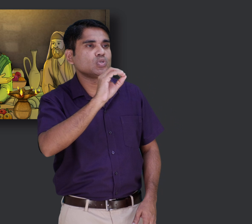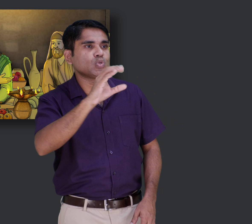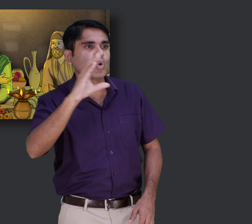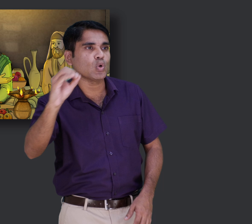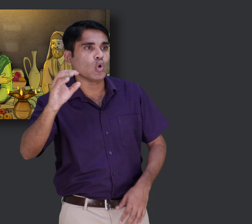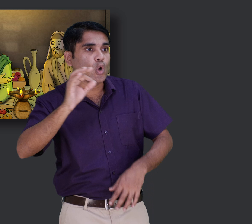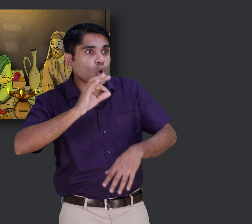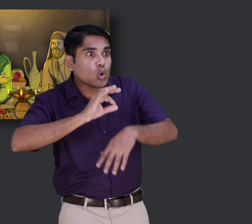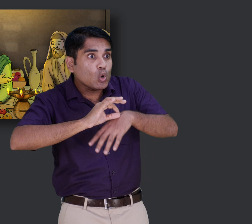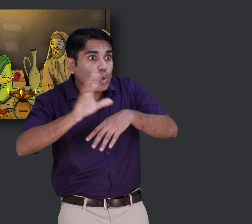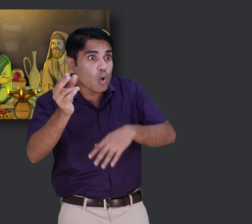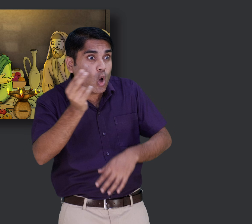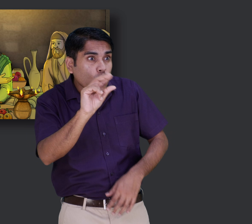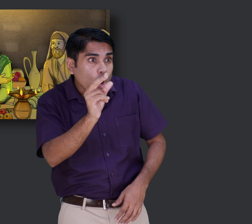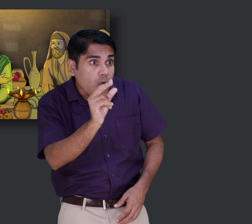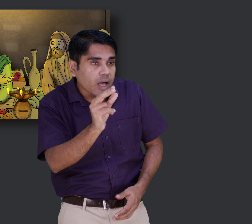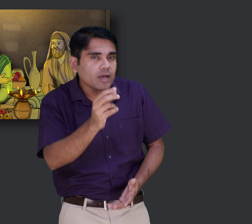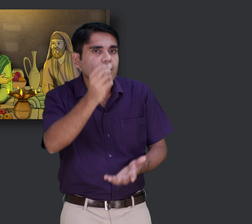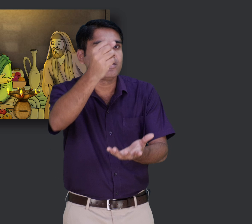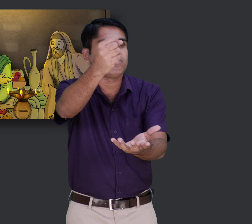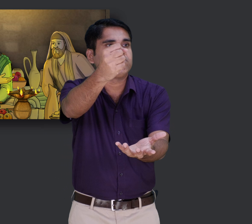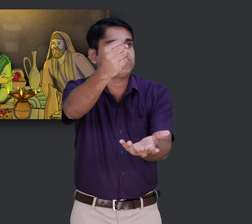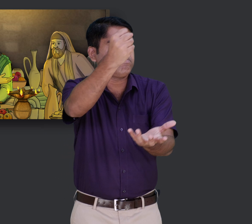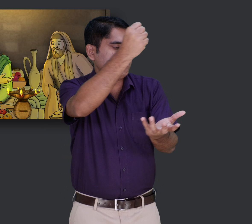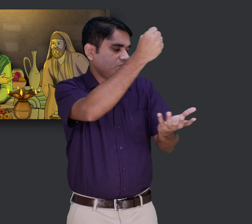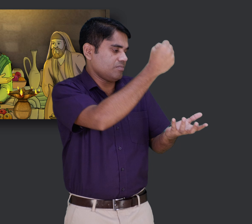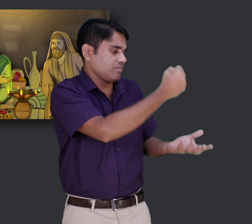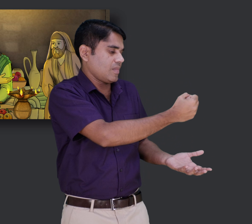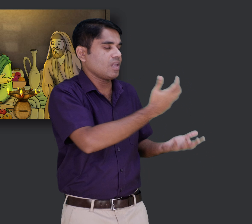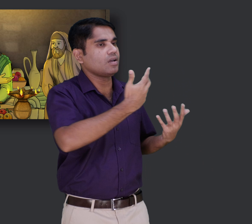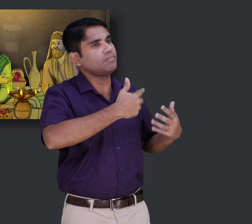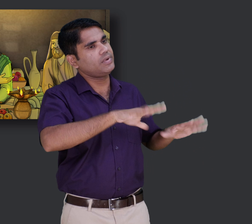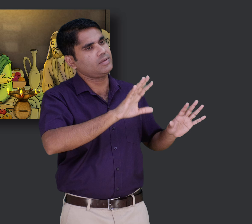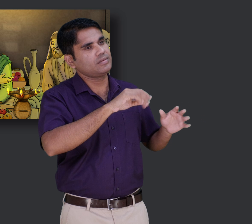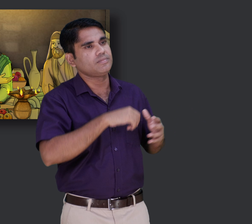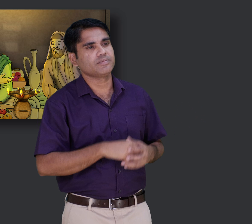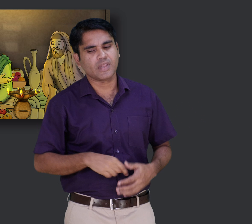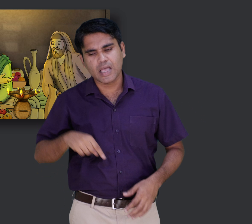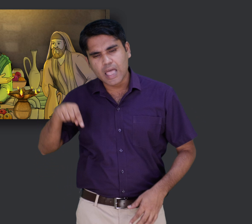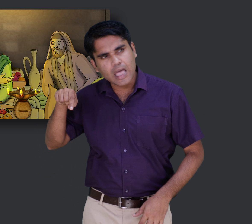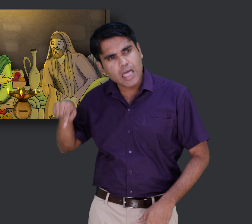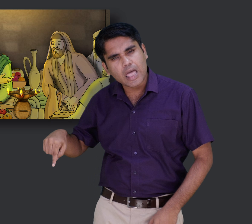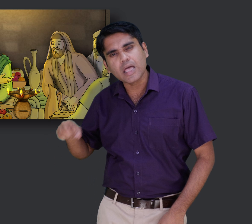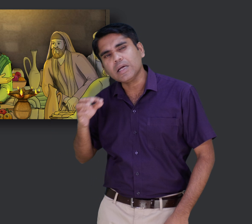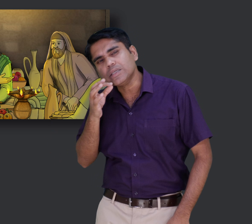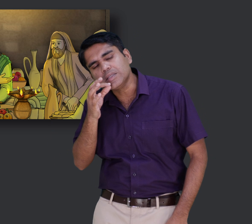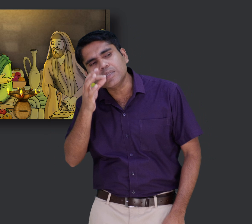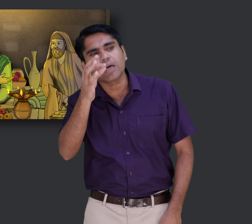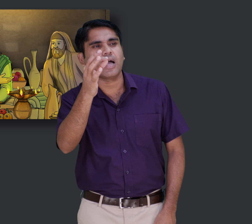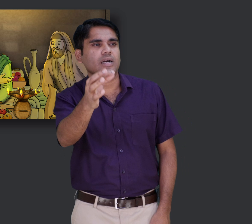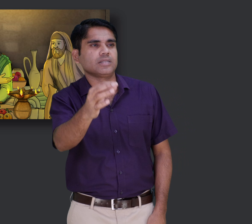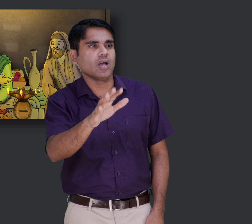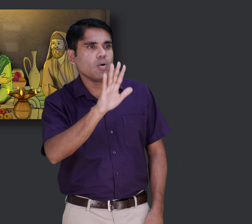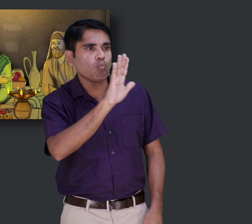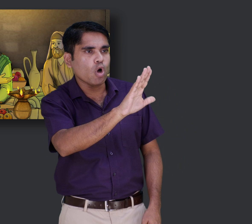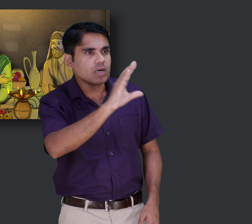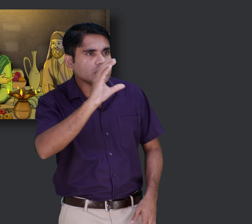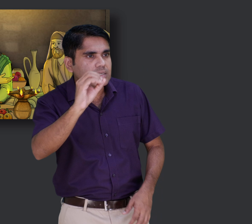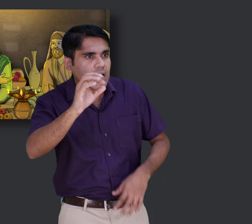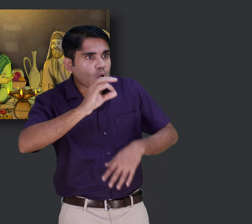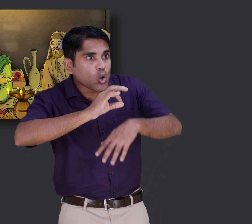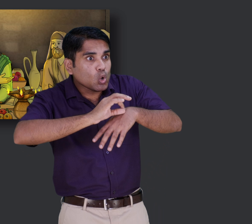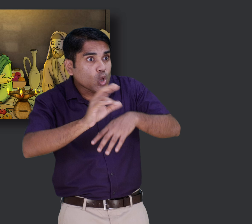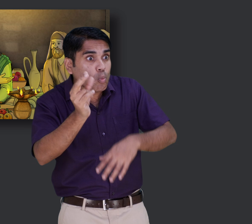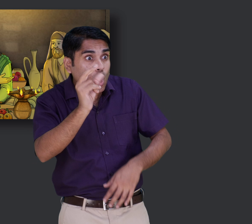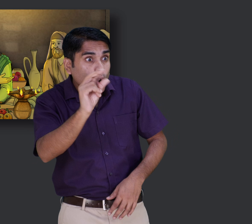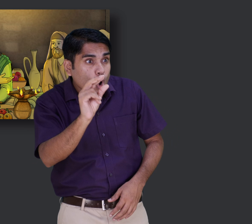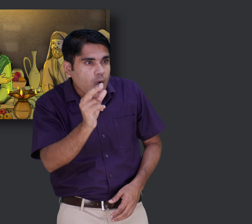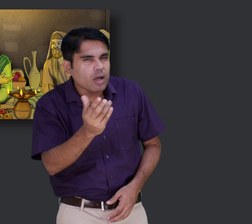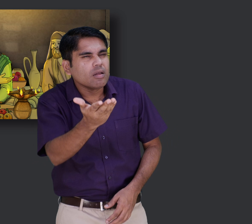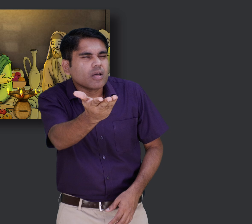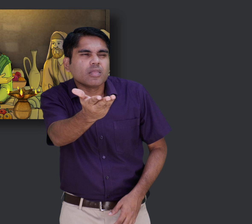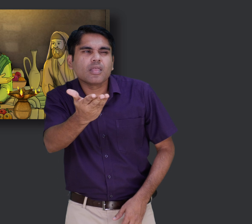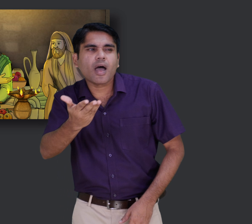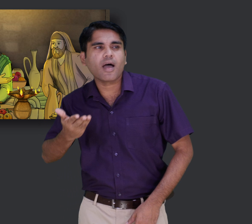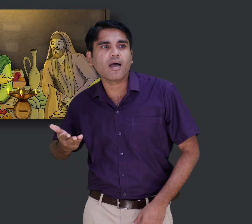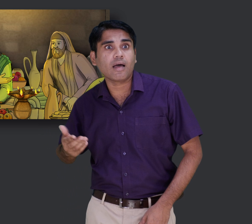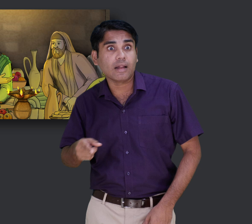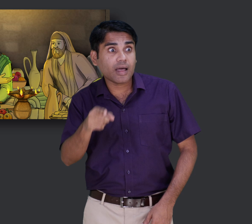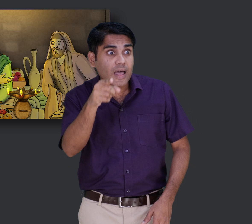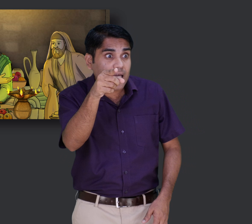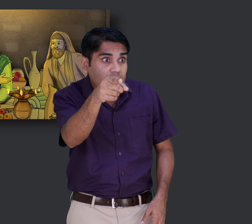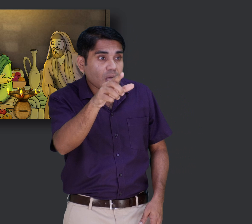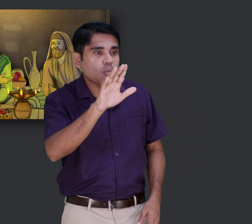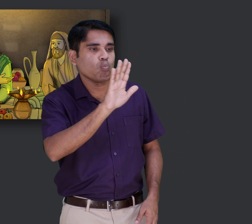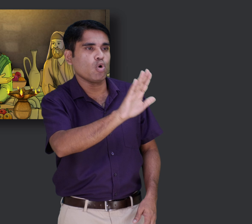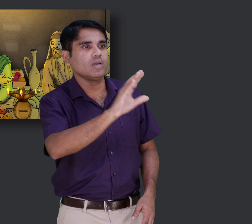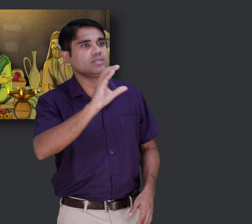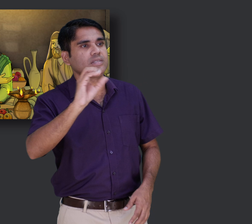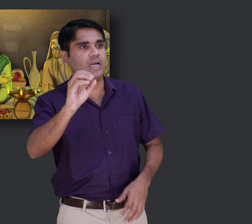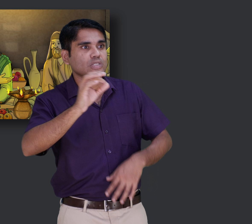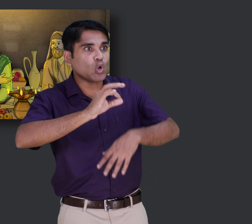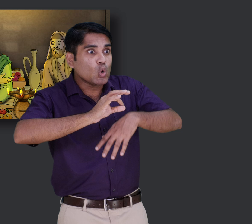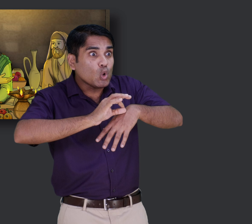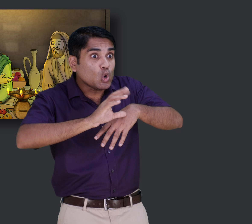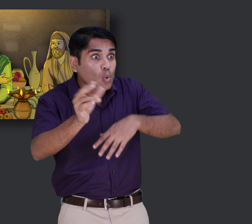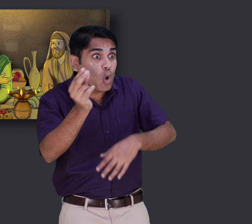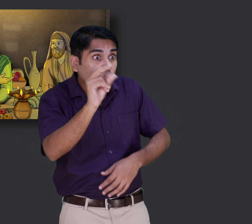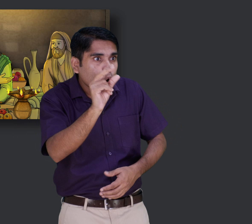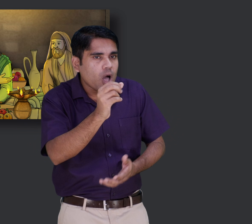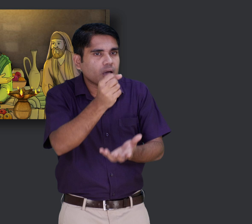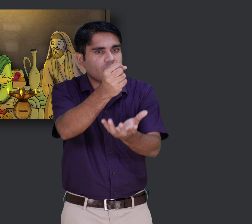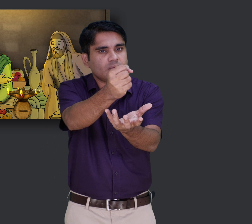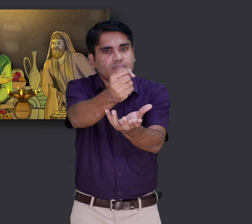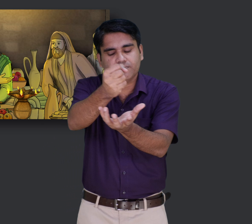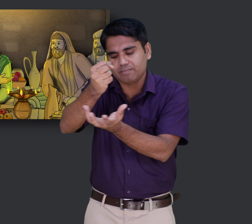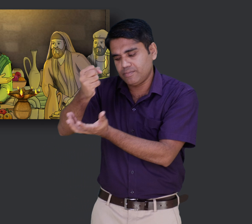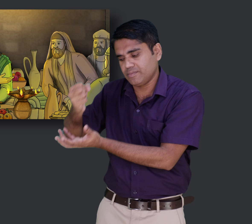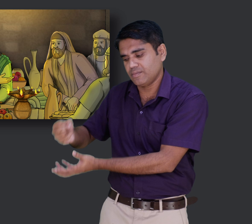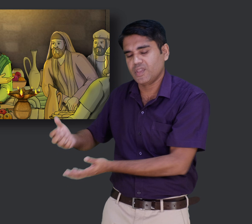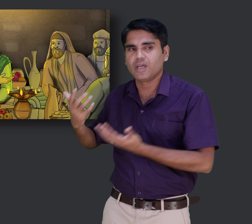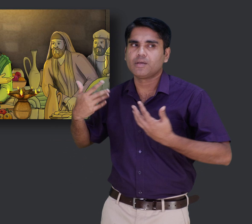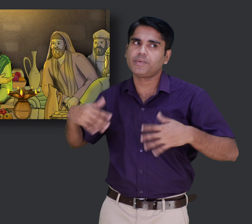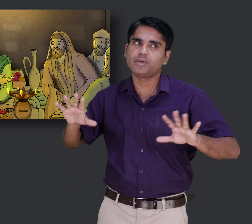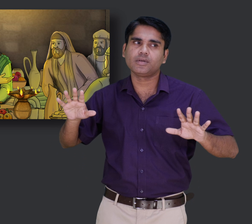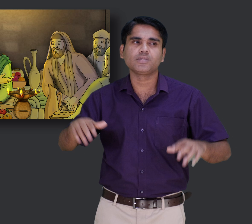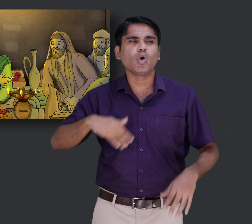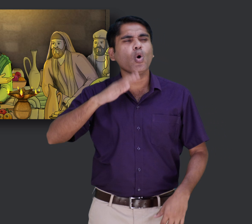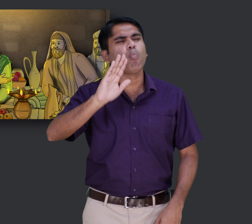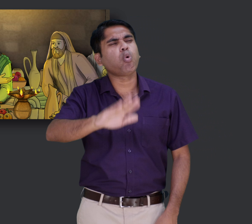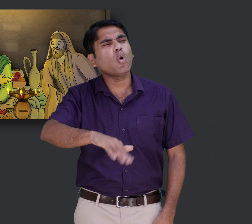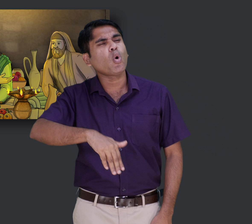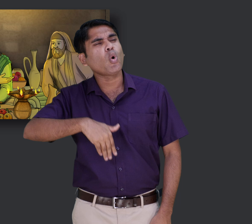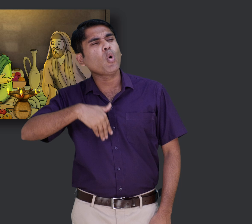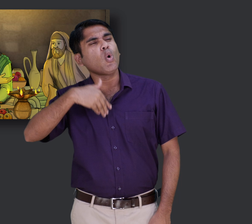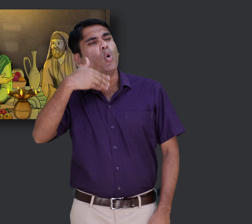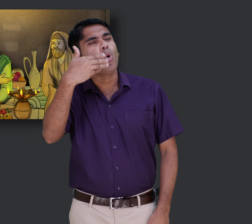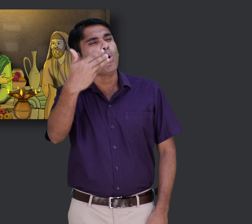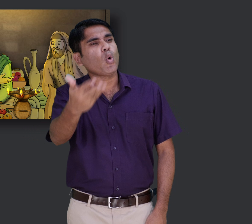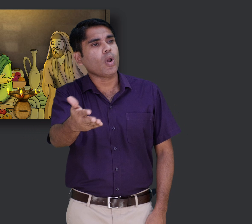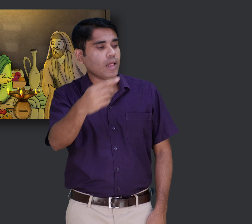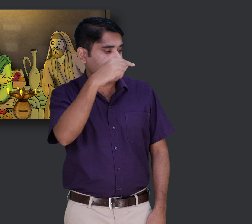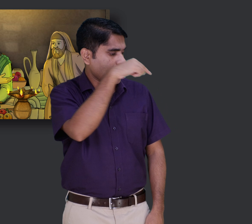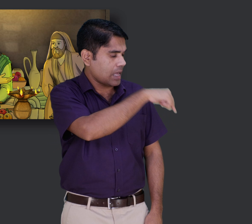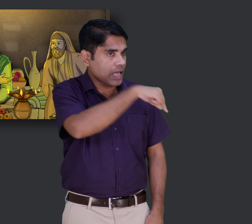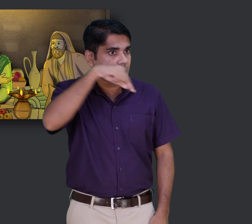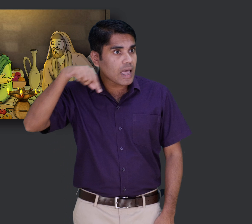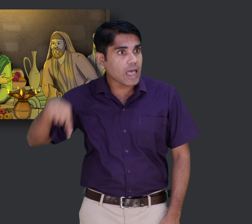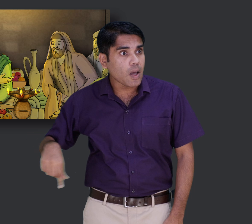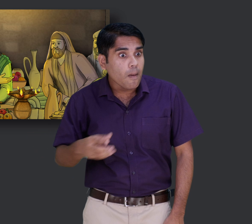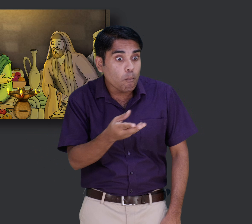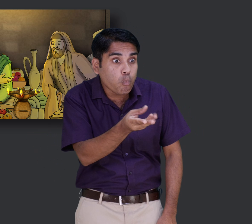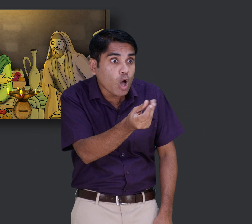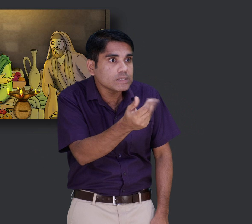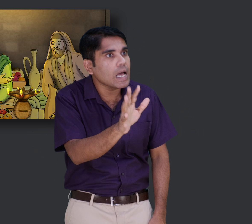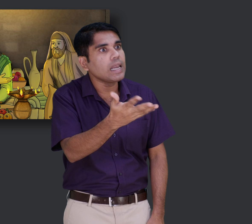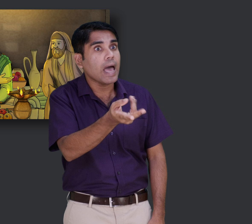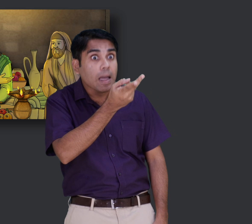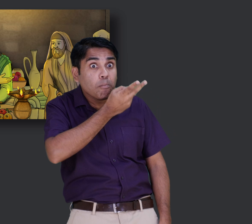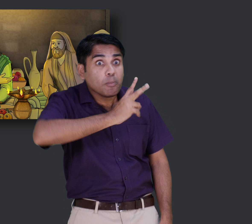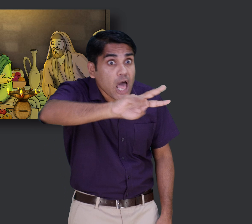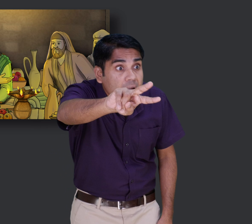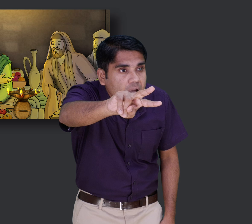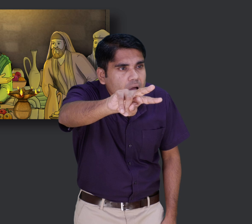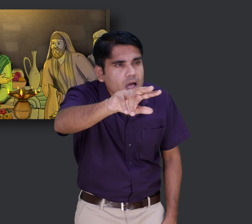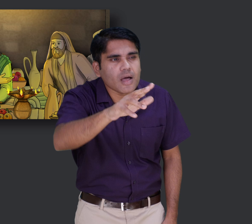One owed him five hundred denarii, and the other fifty.